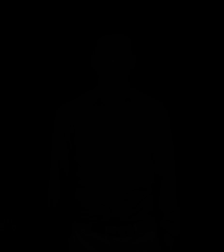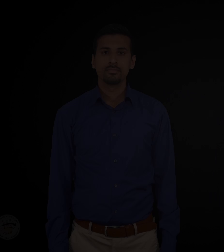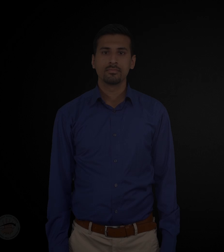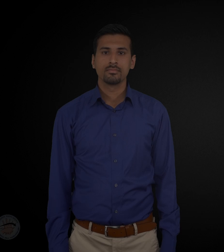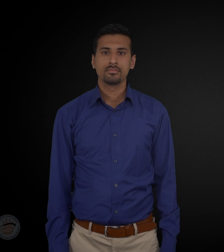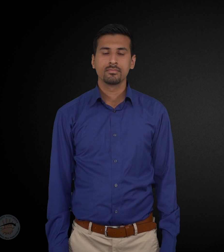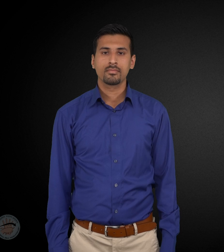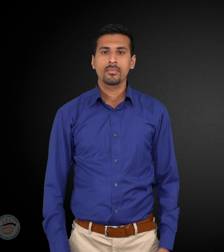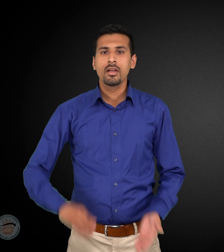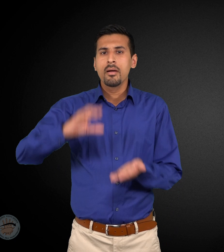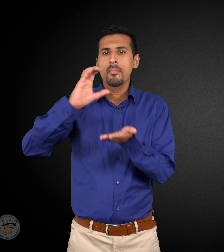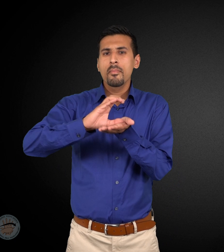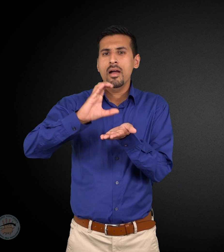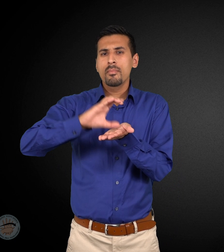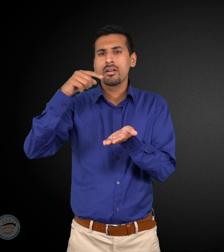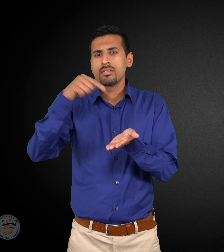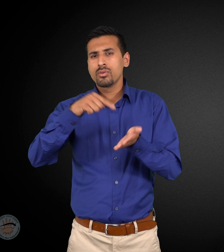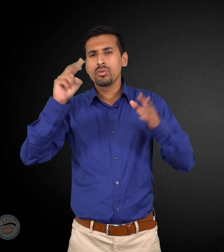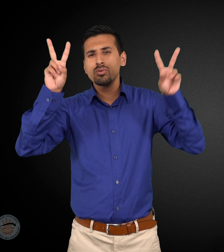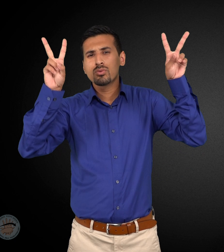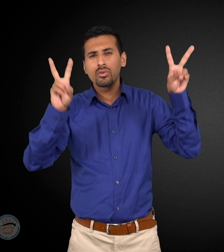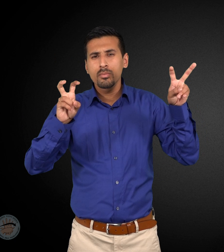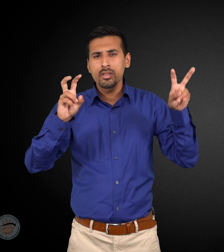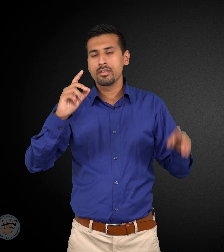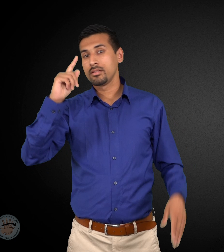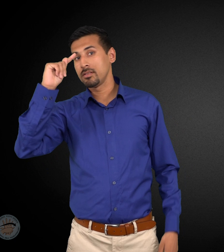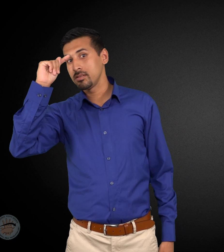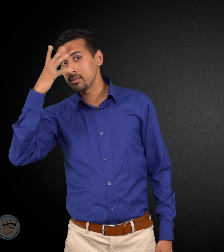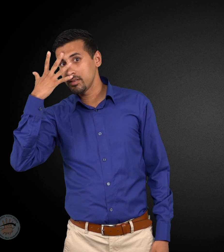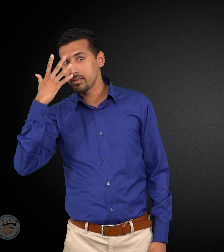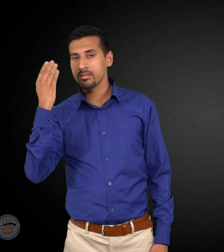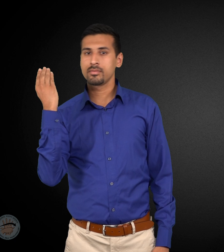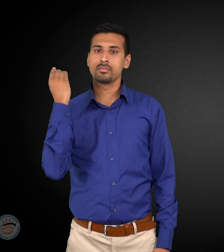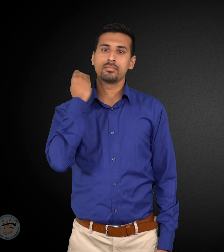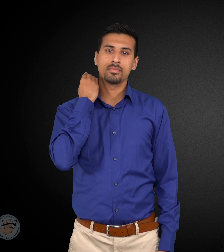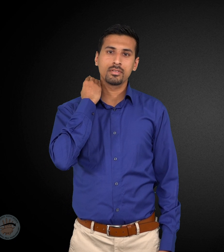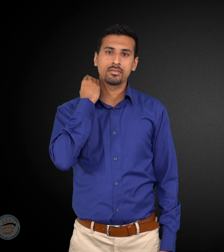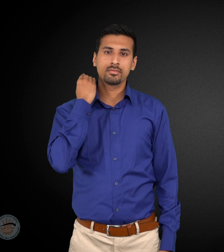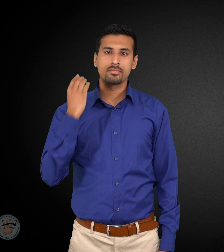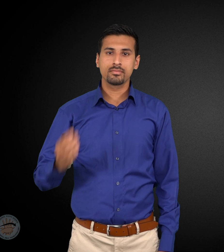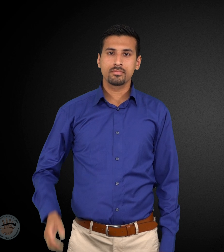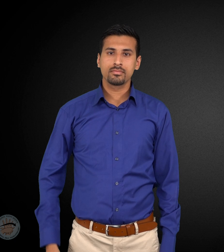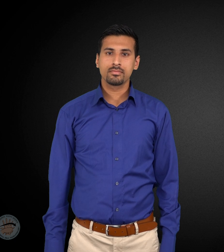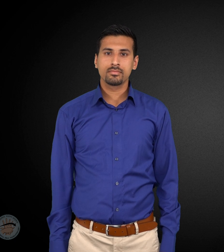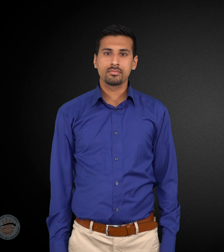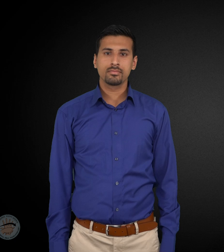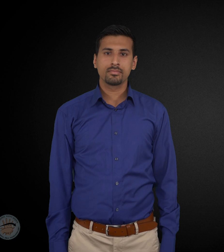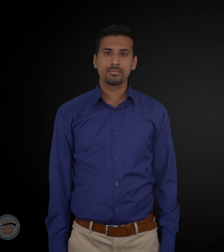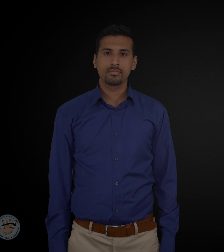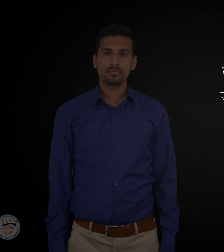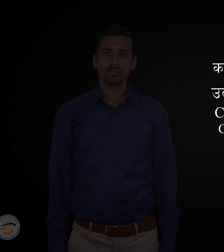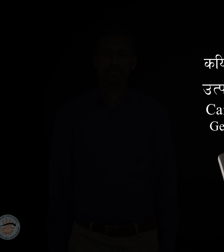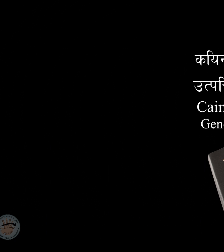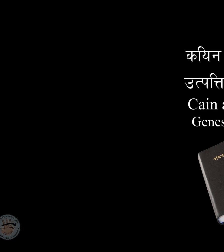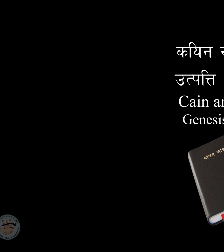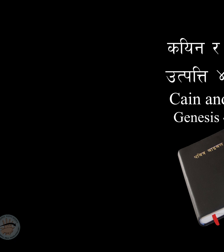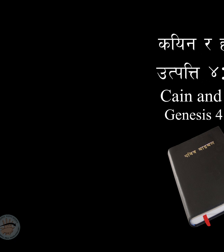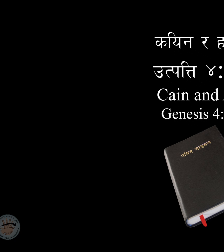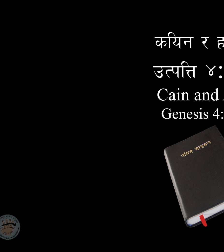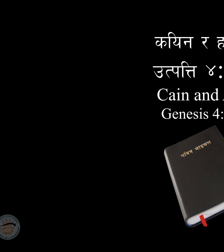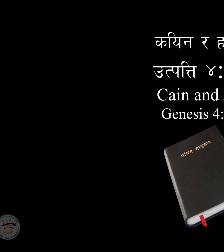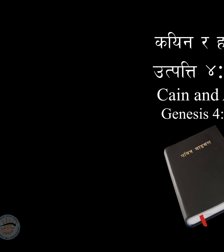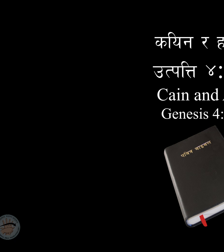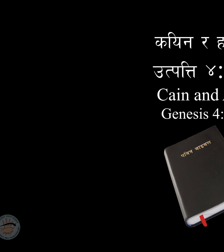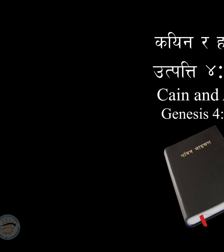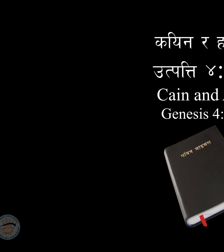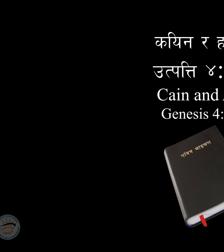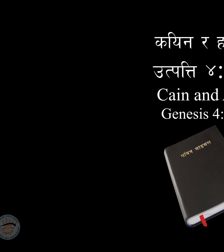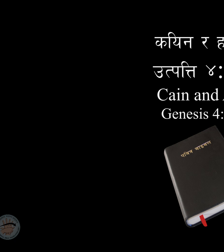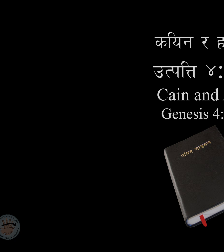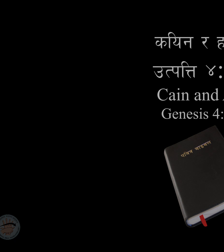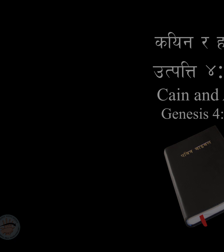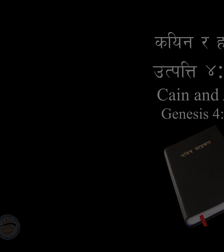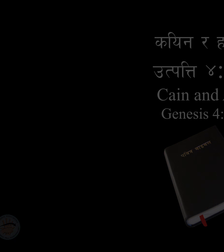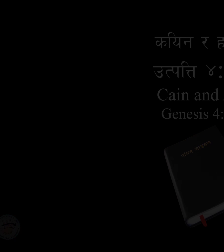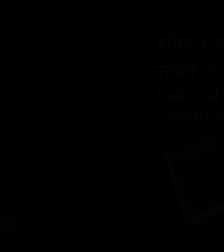Cain and Abel